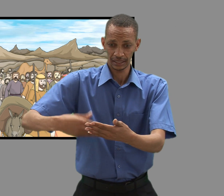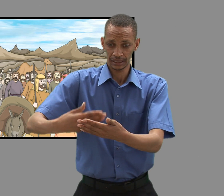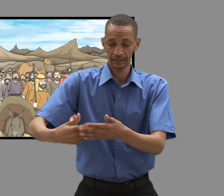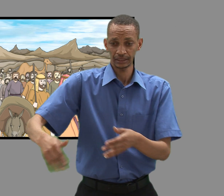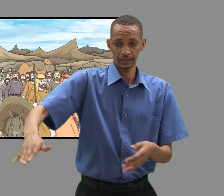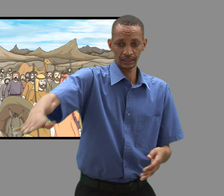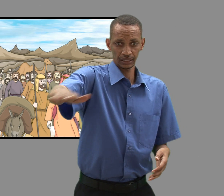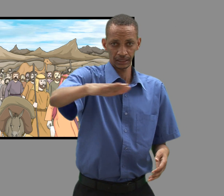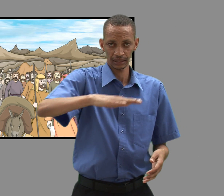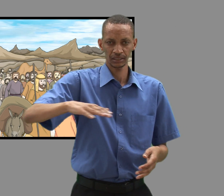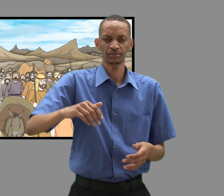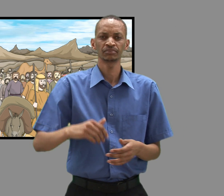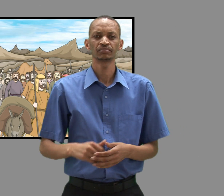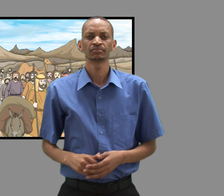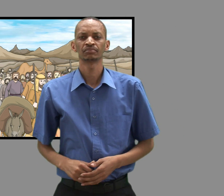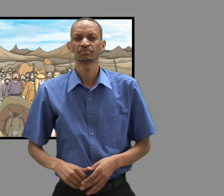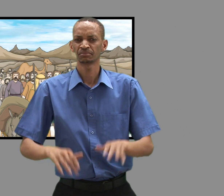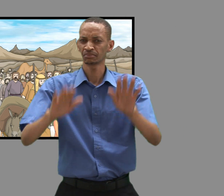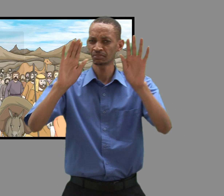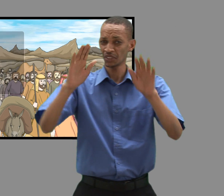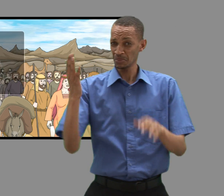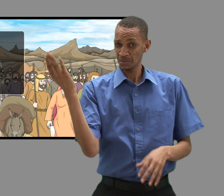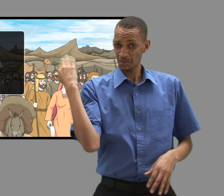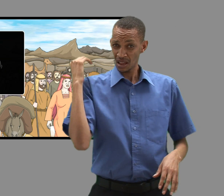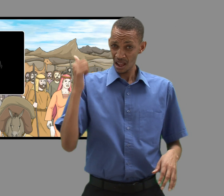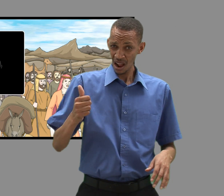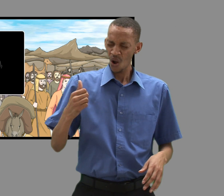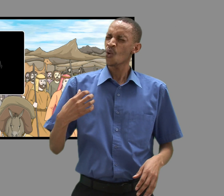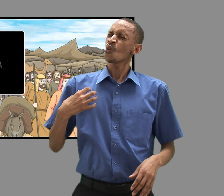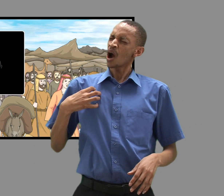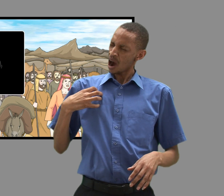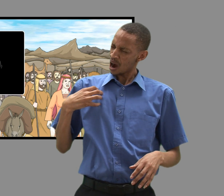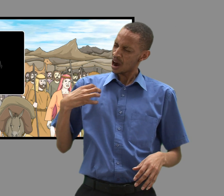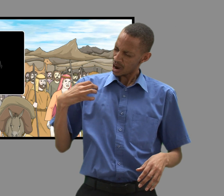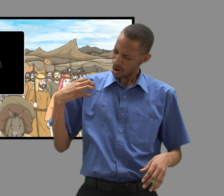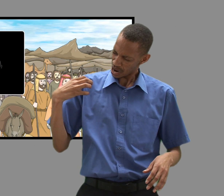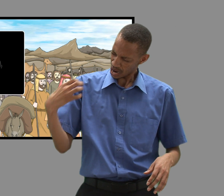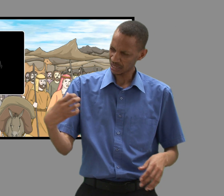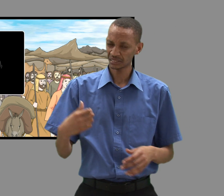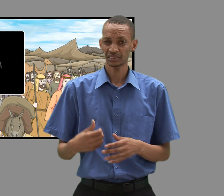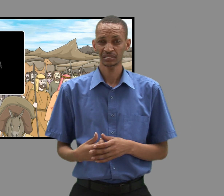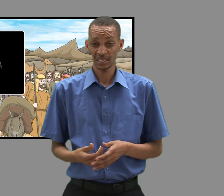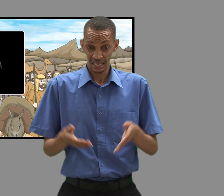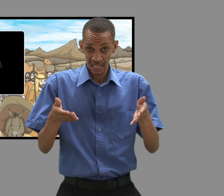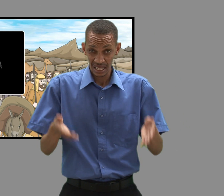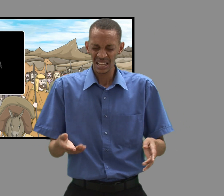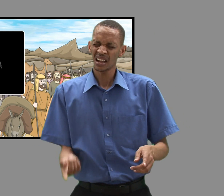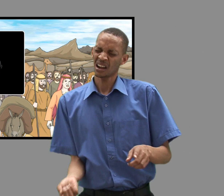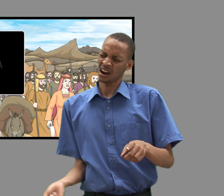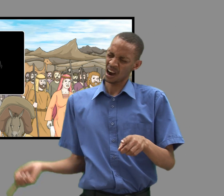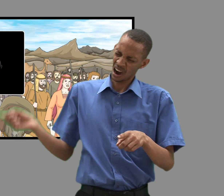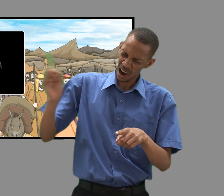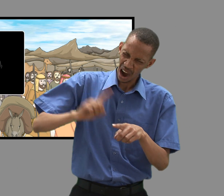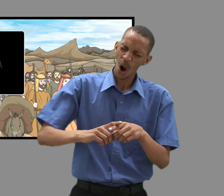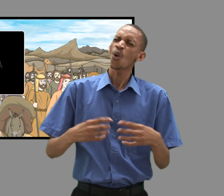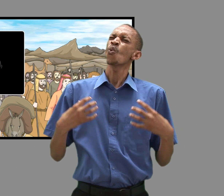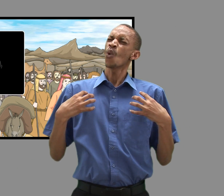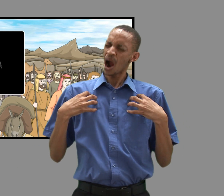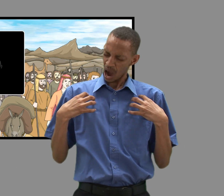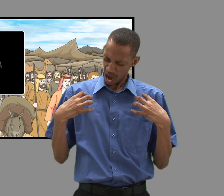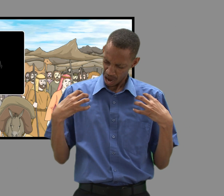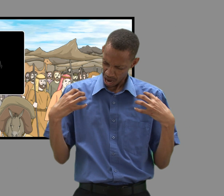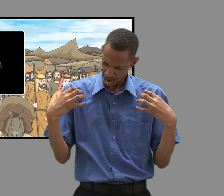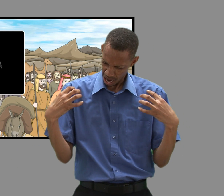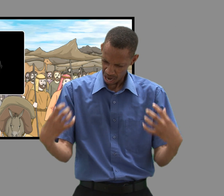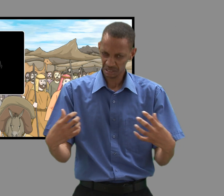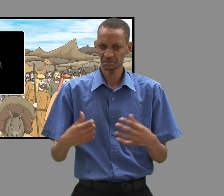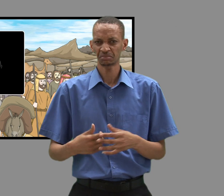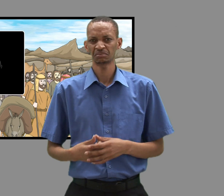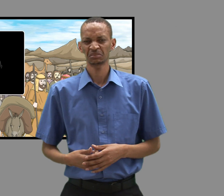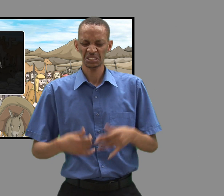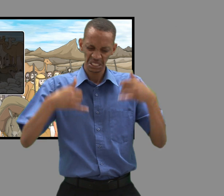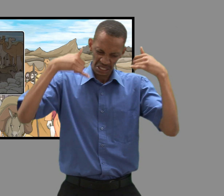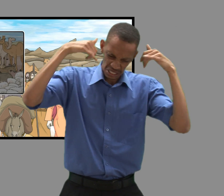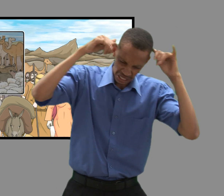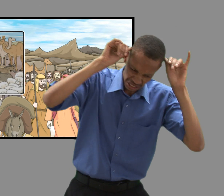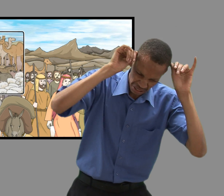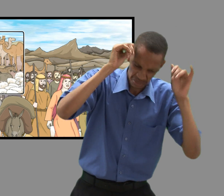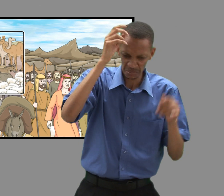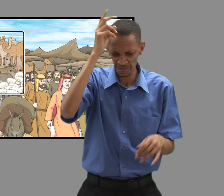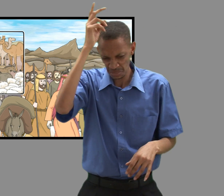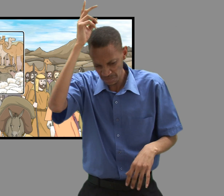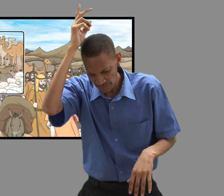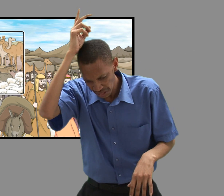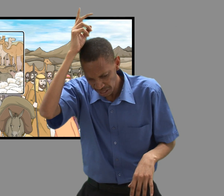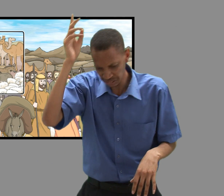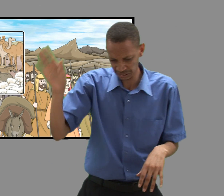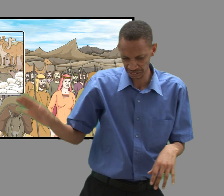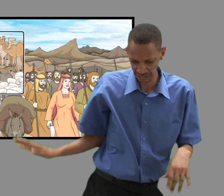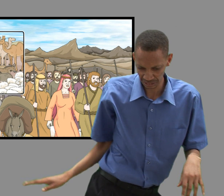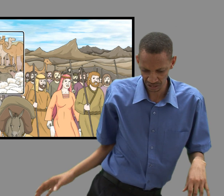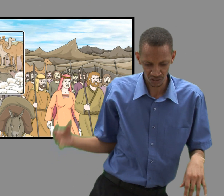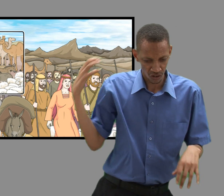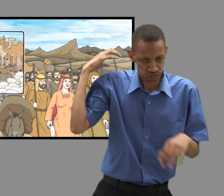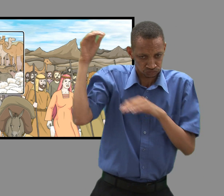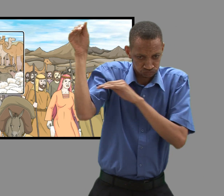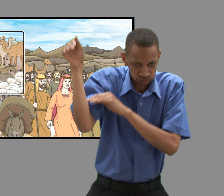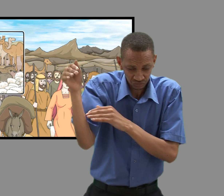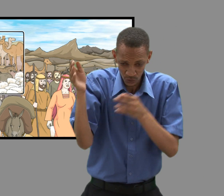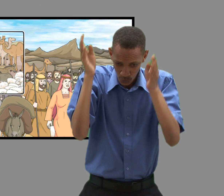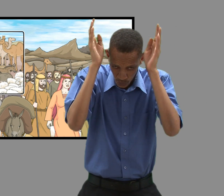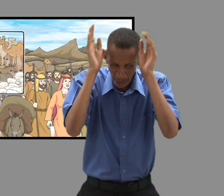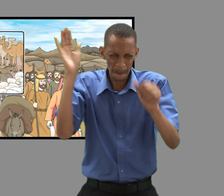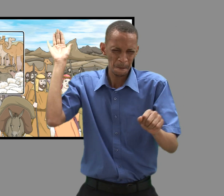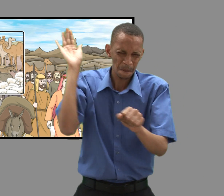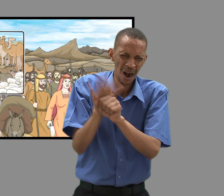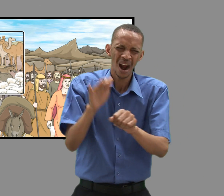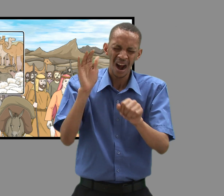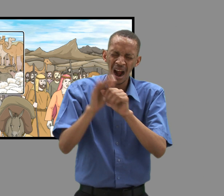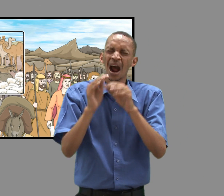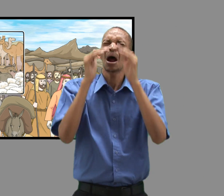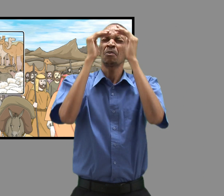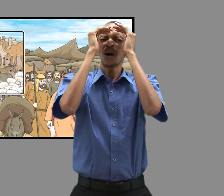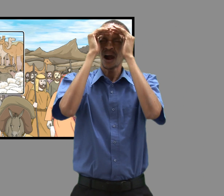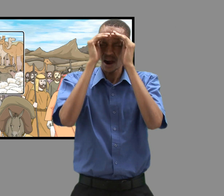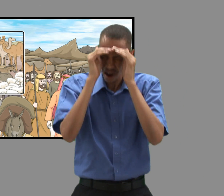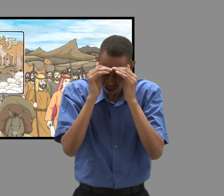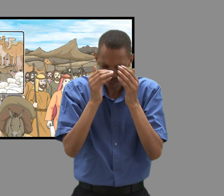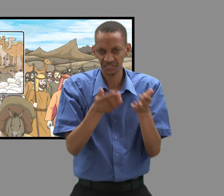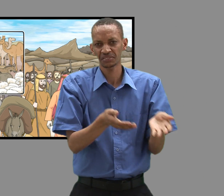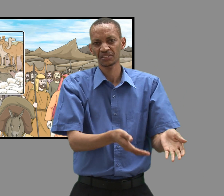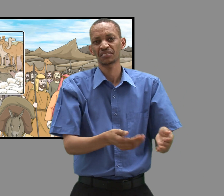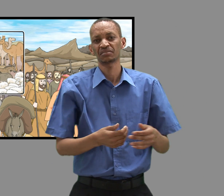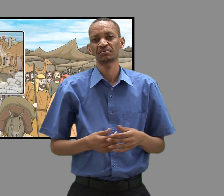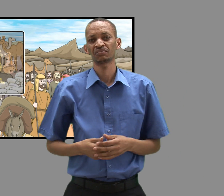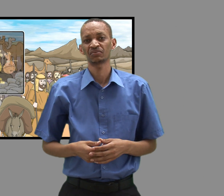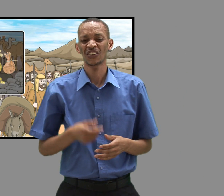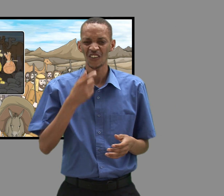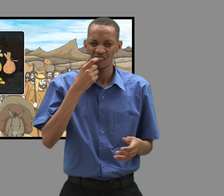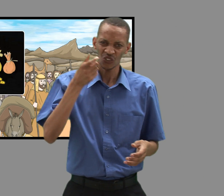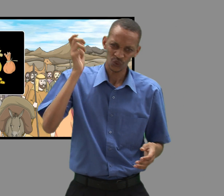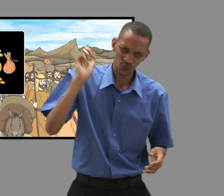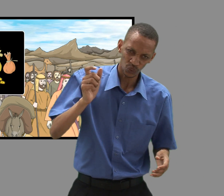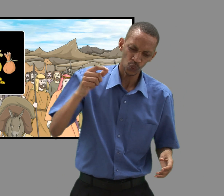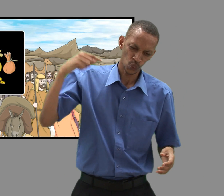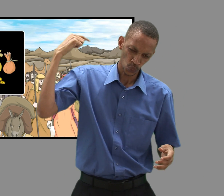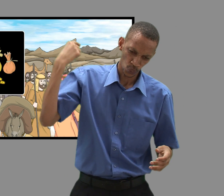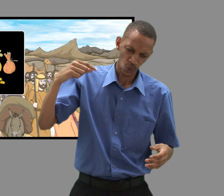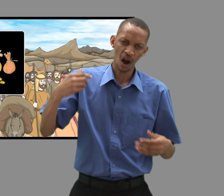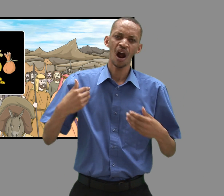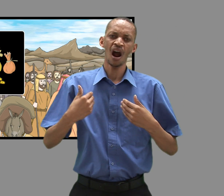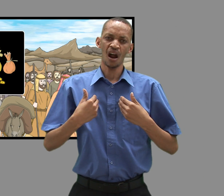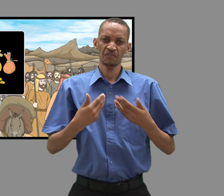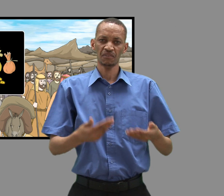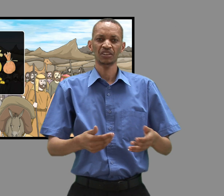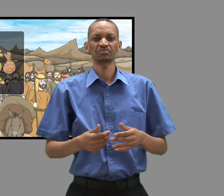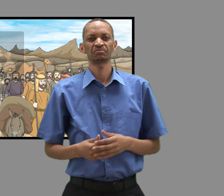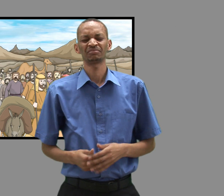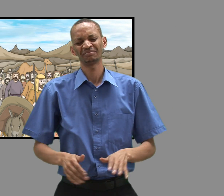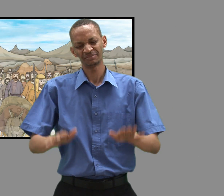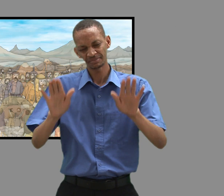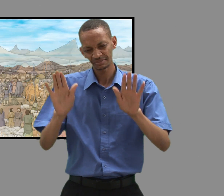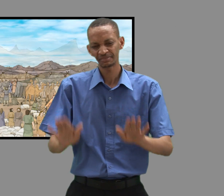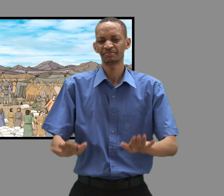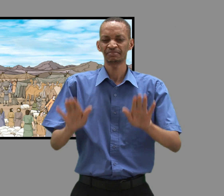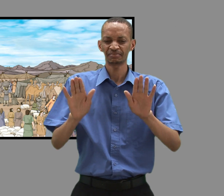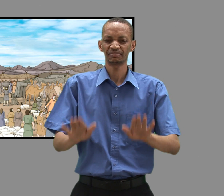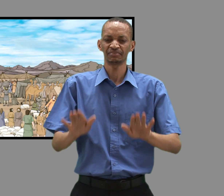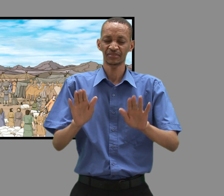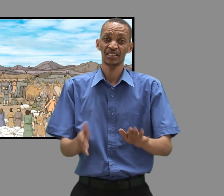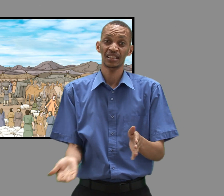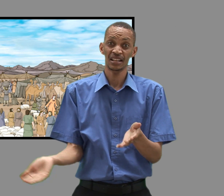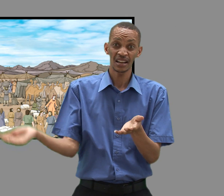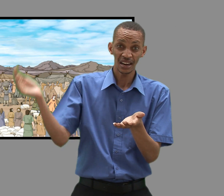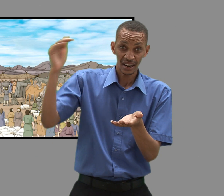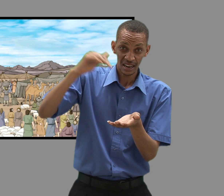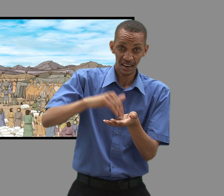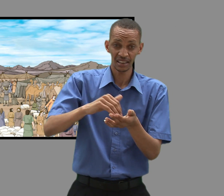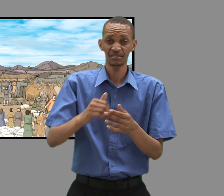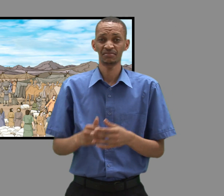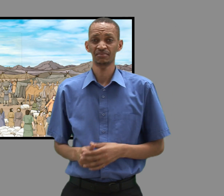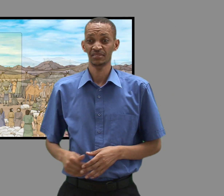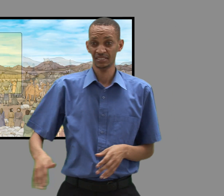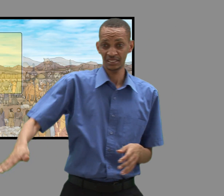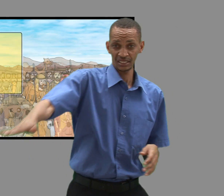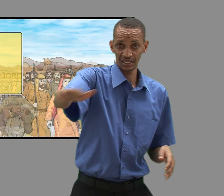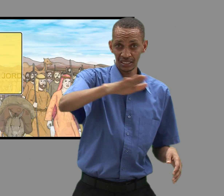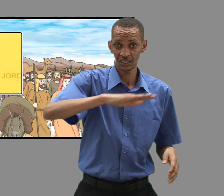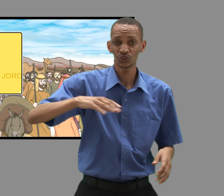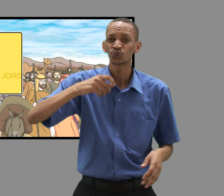And Abram had become extremely wealthy in livestock and silver and gold.